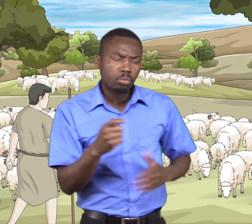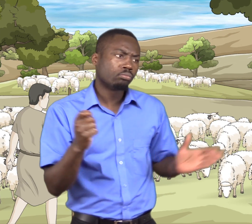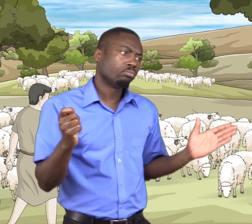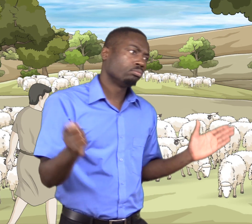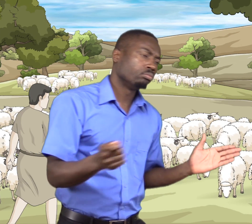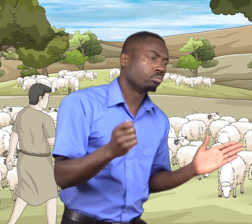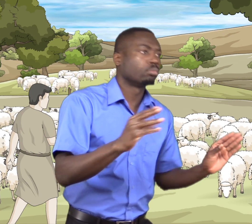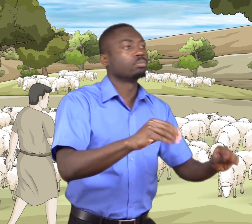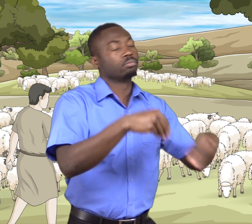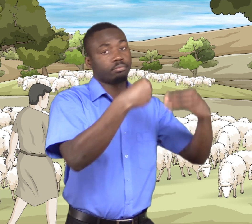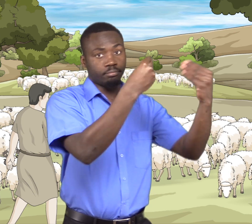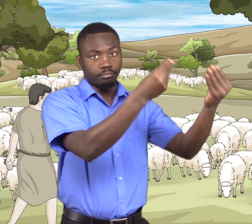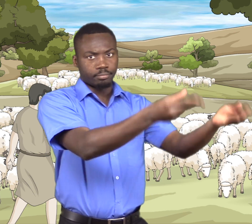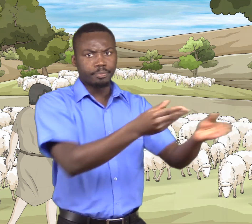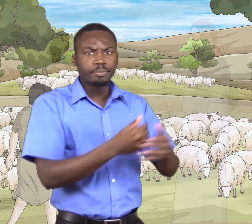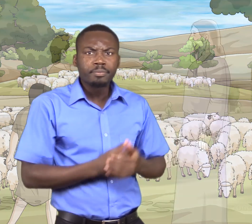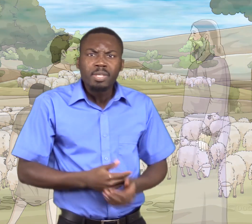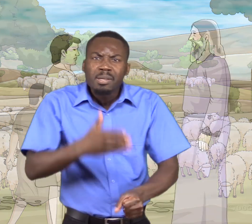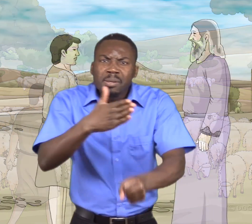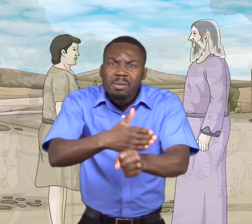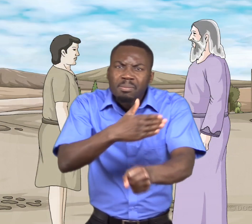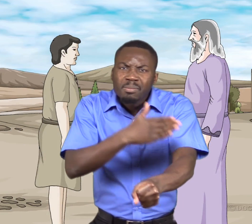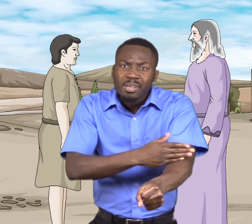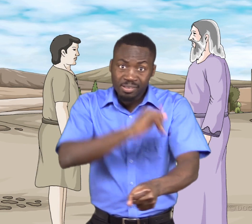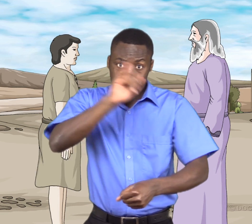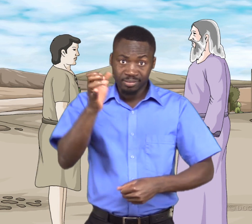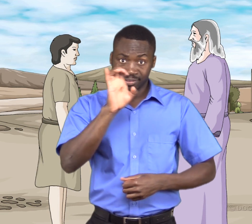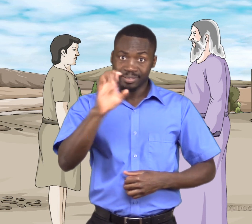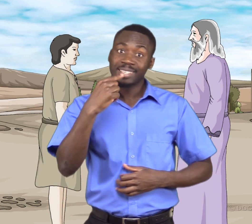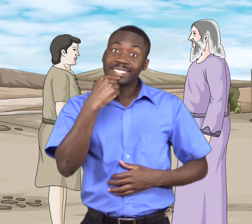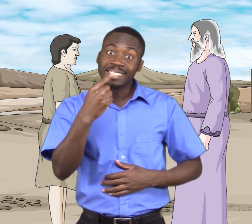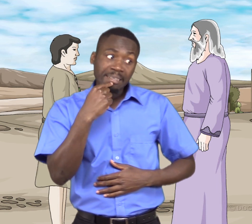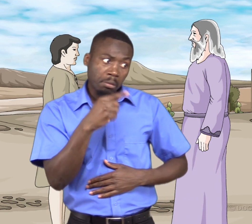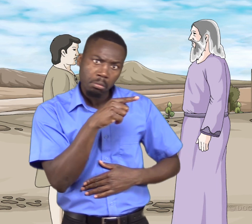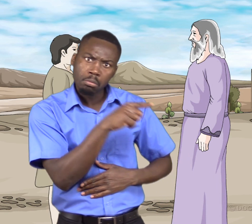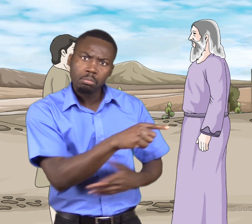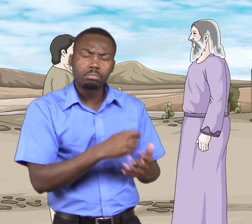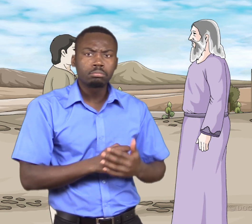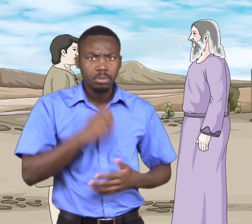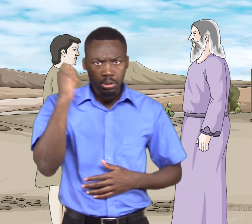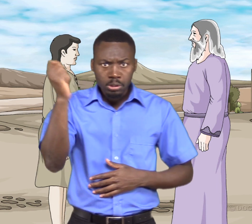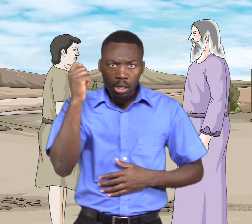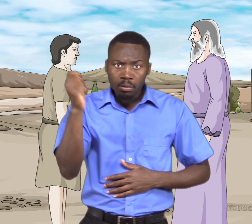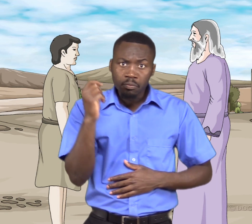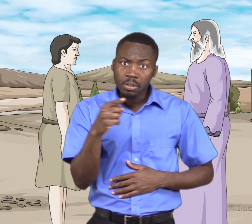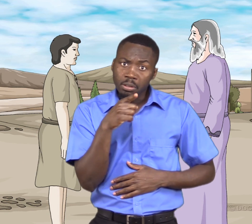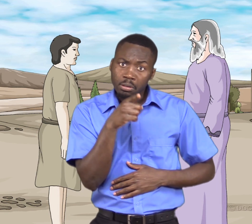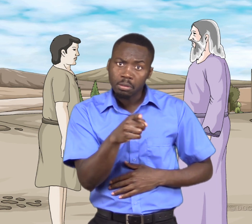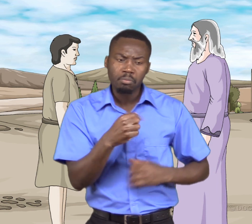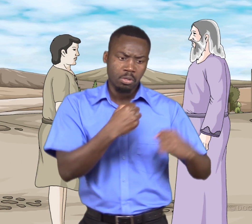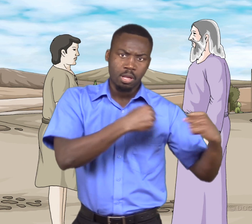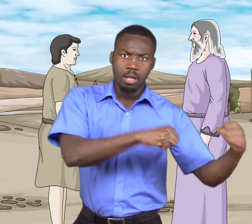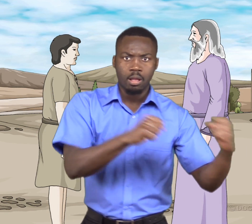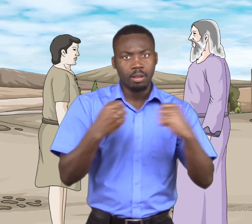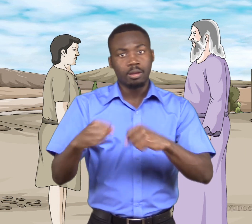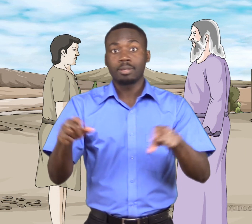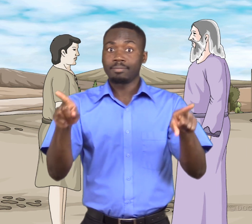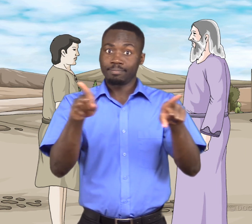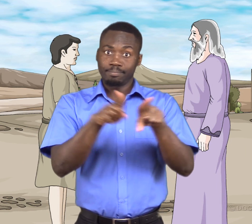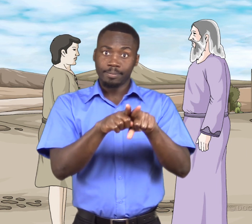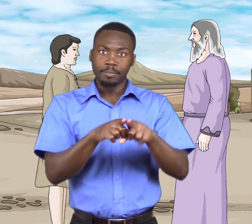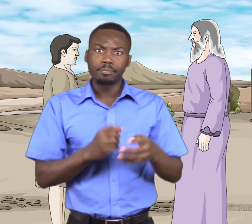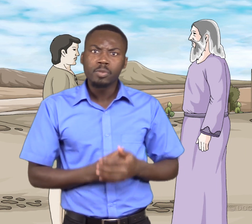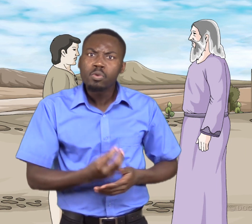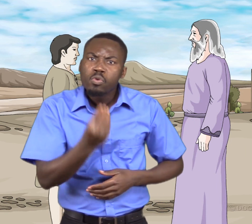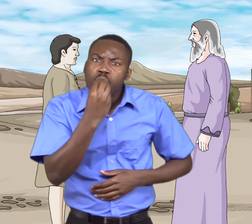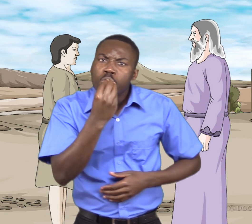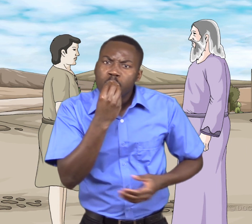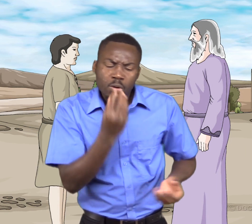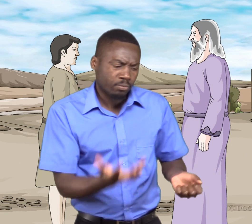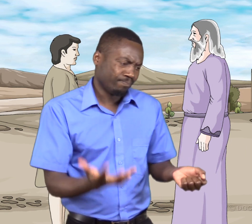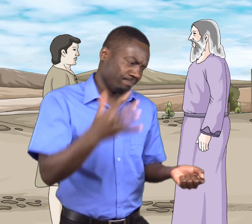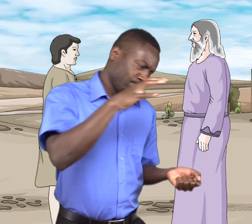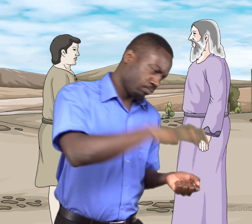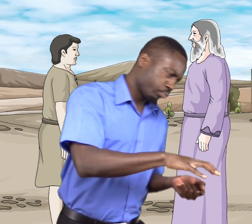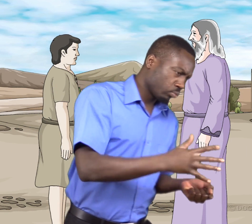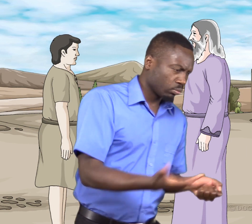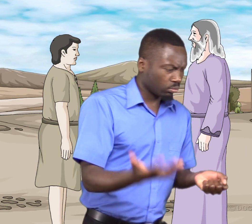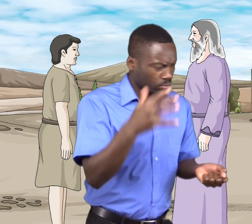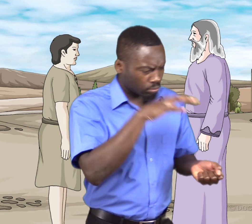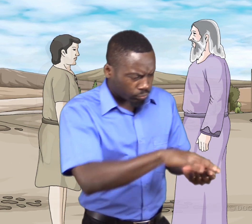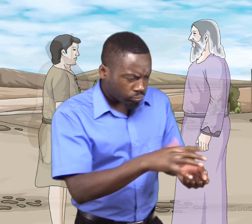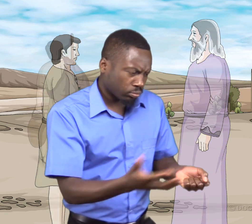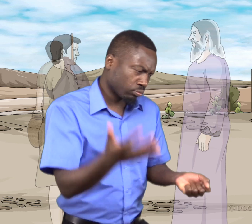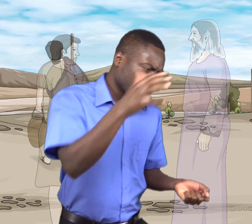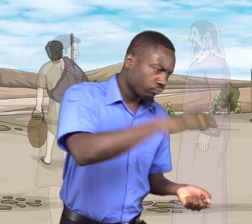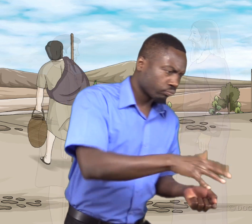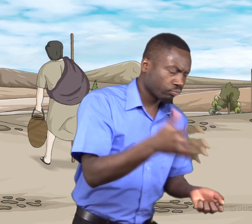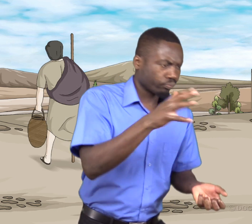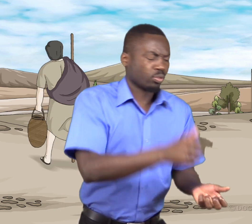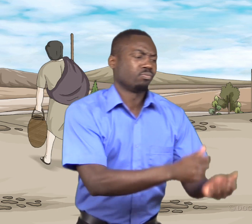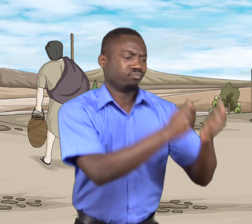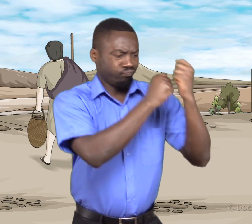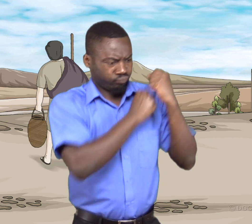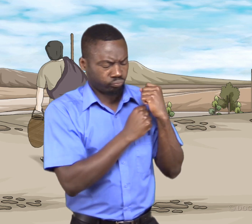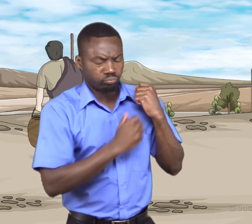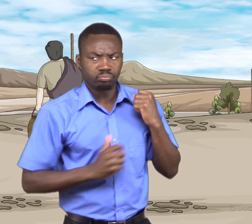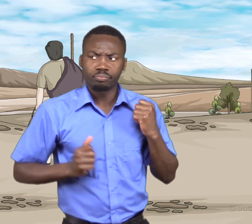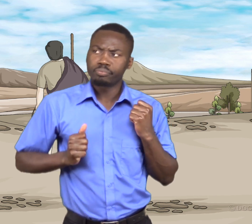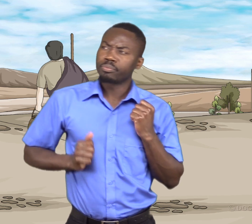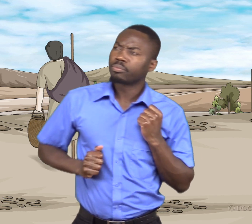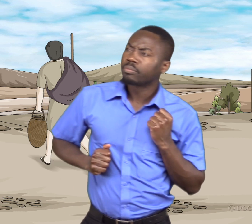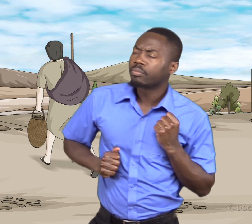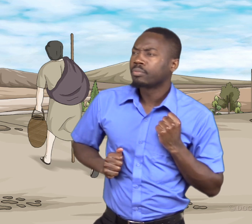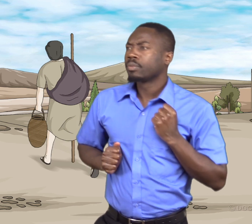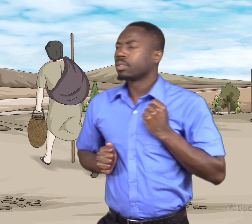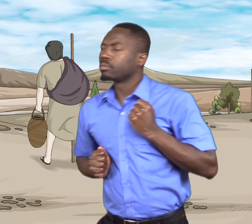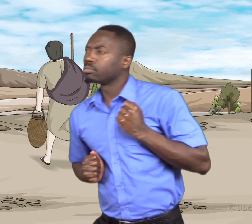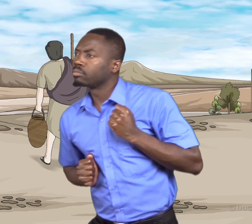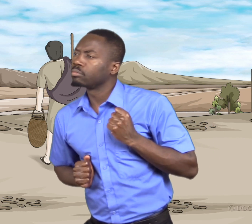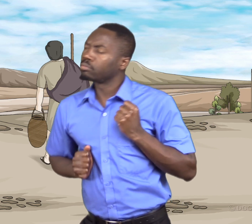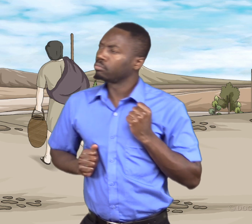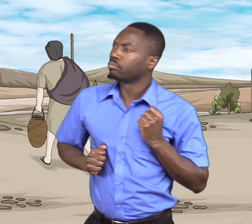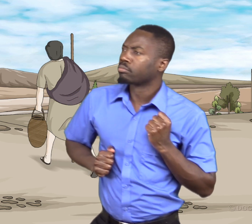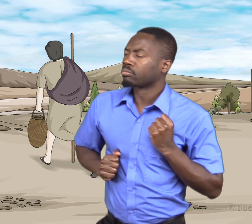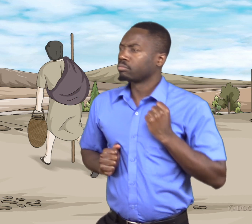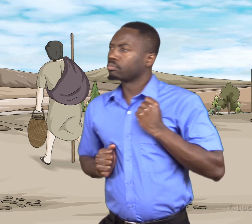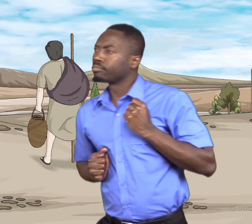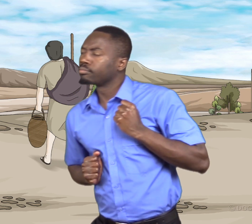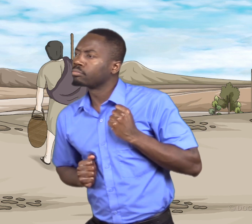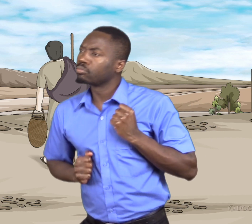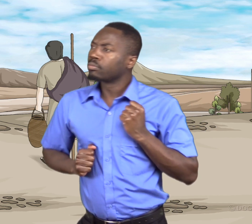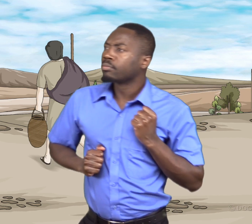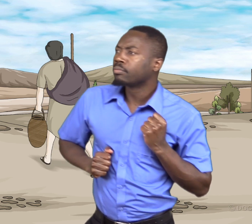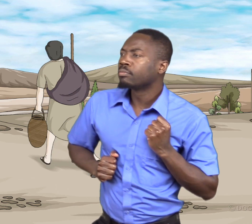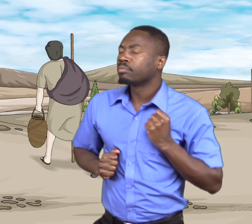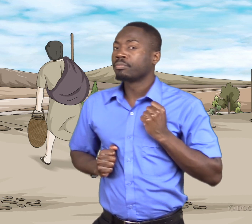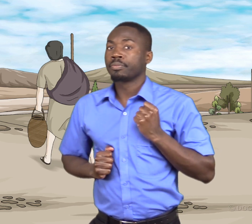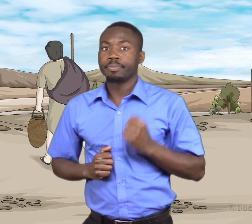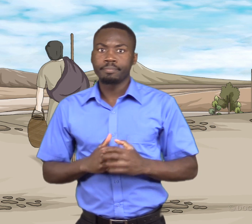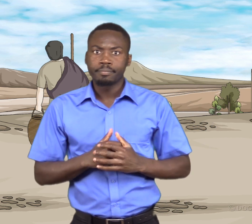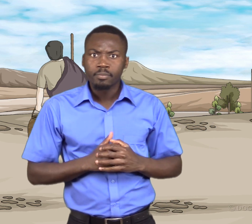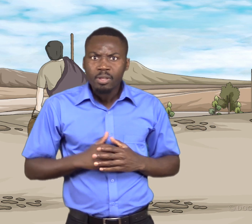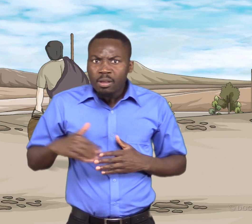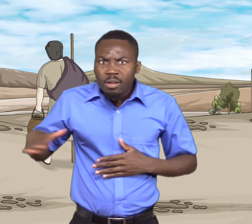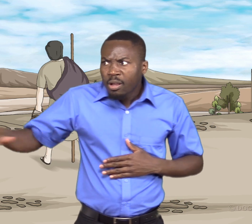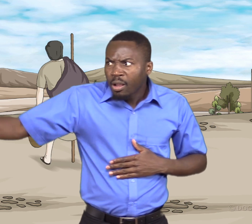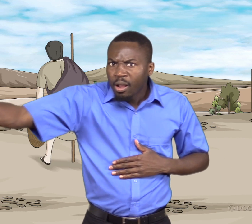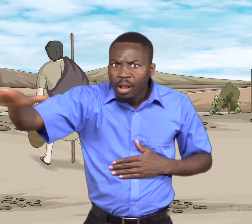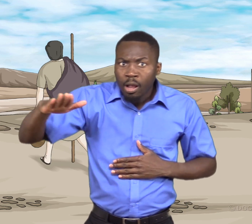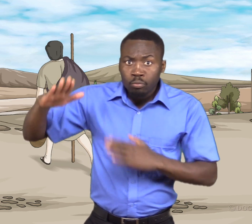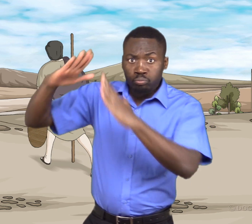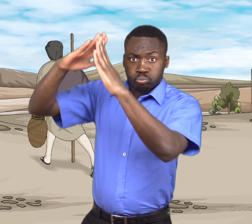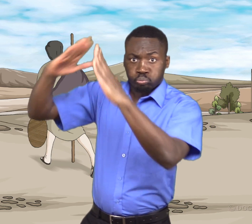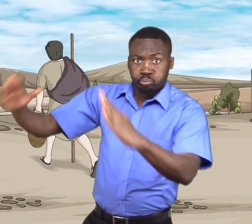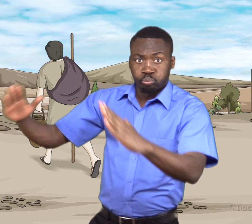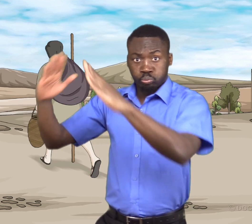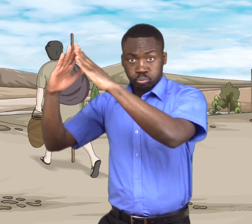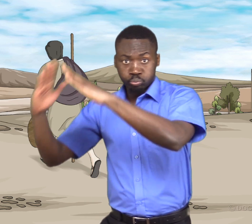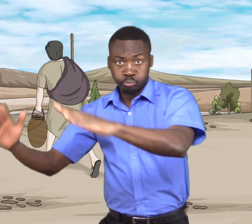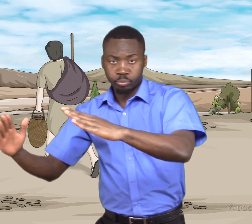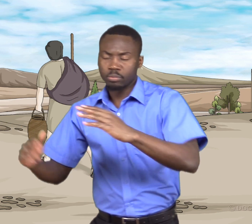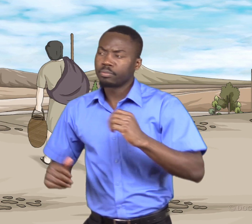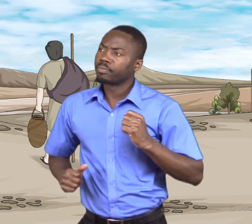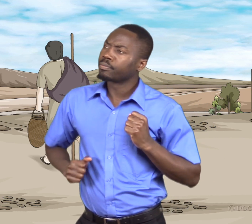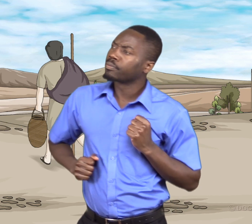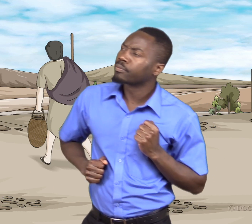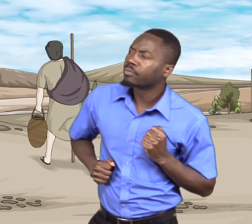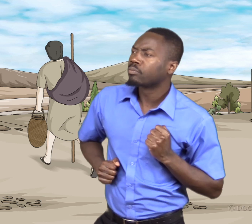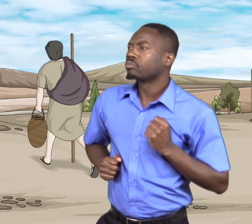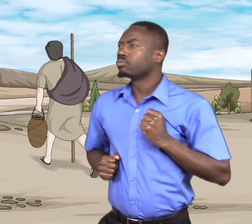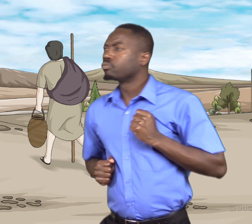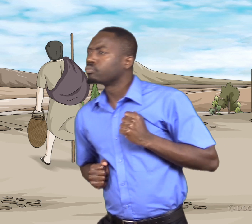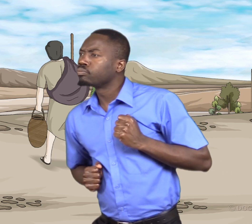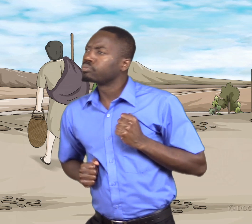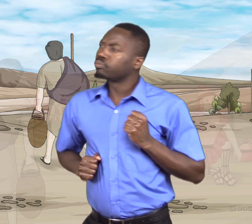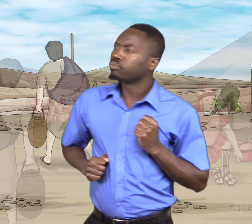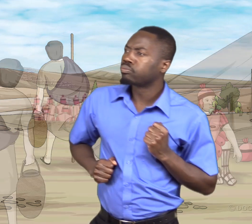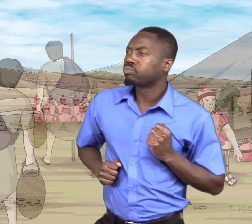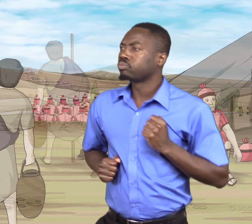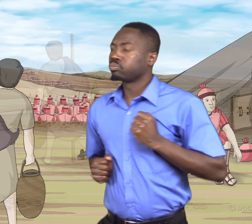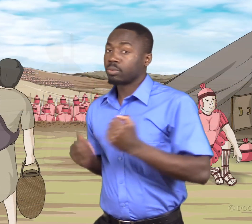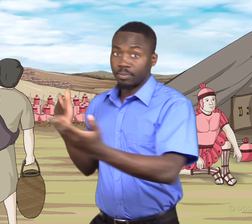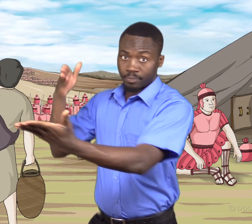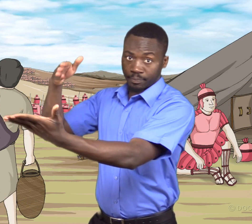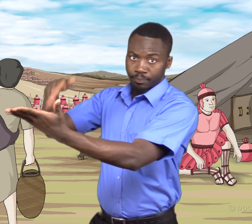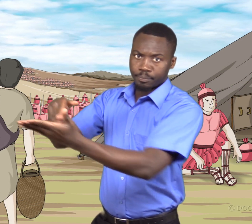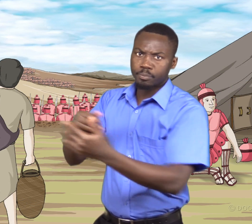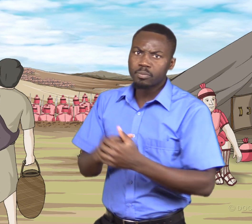So David got up early in the morning, left the flock with a keeper, loaded up, and set out as Jesse had instructed him.